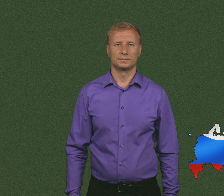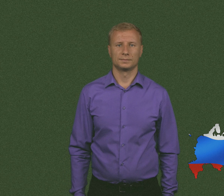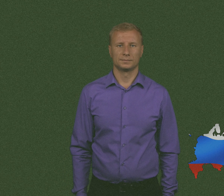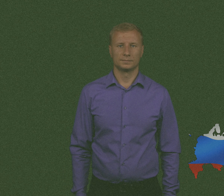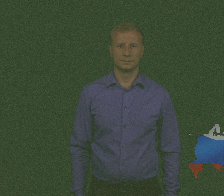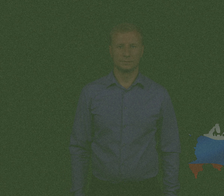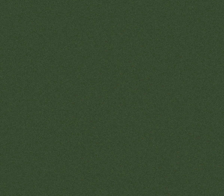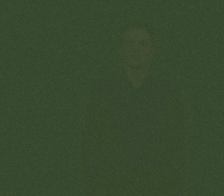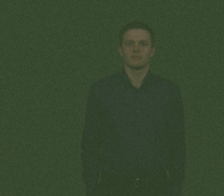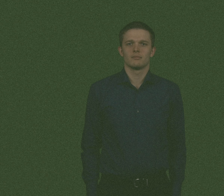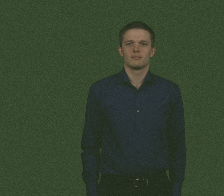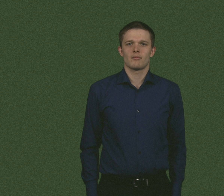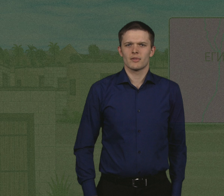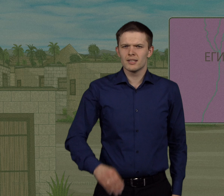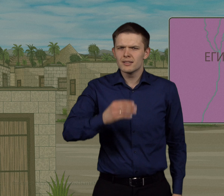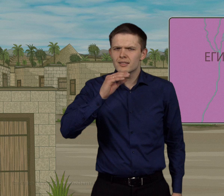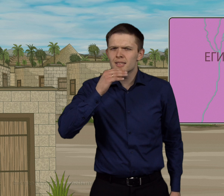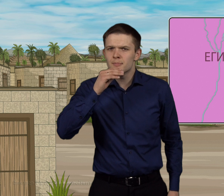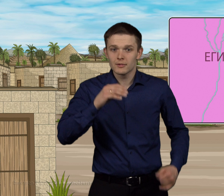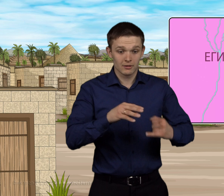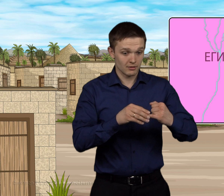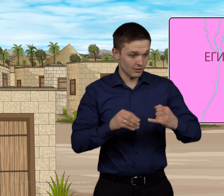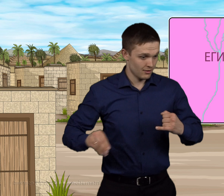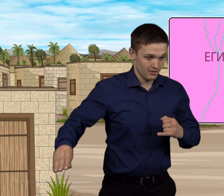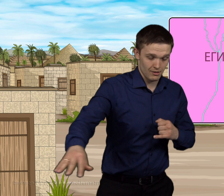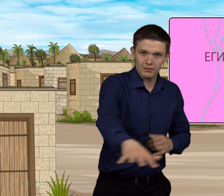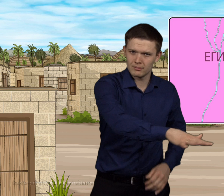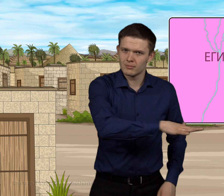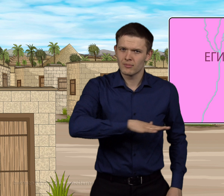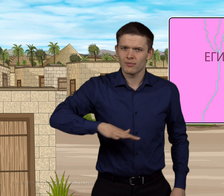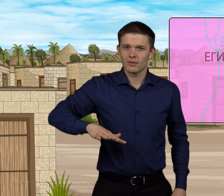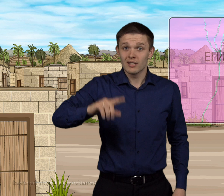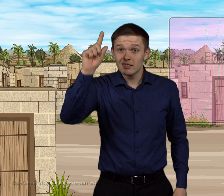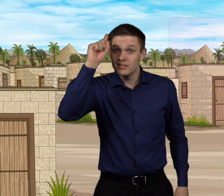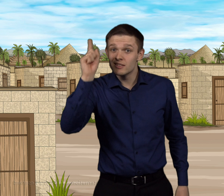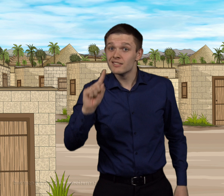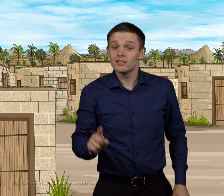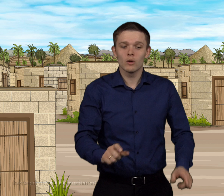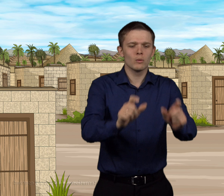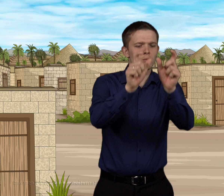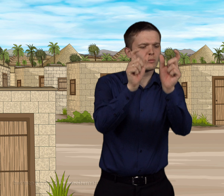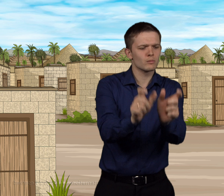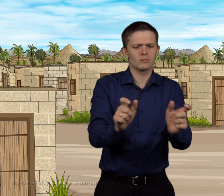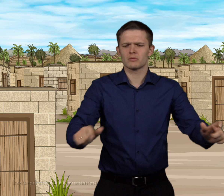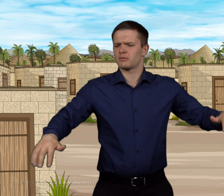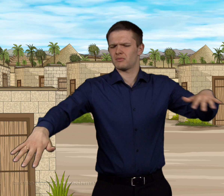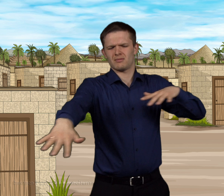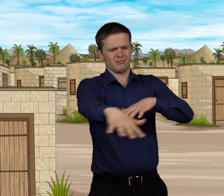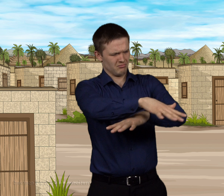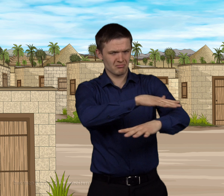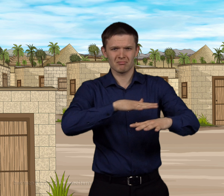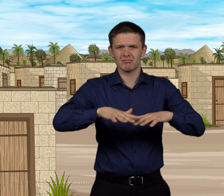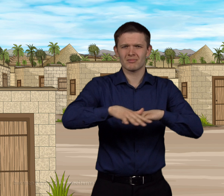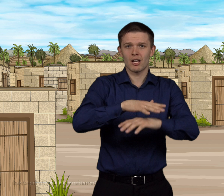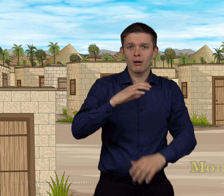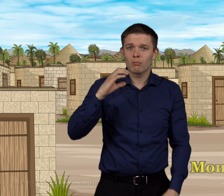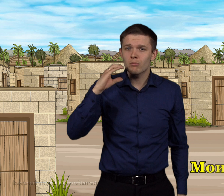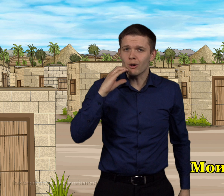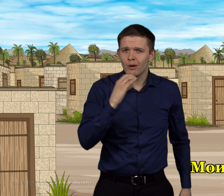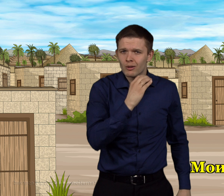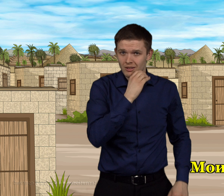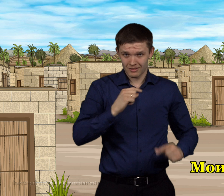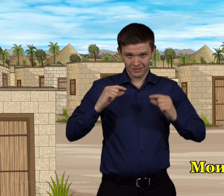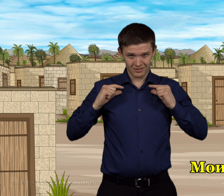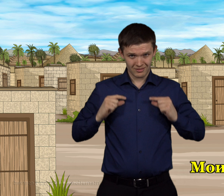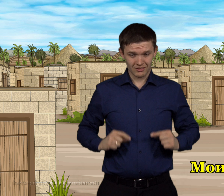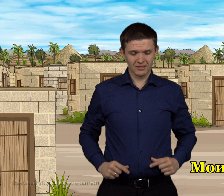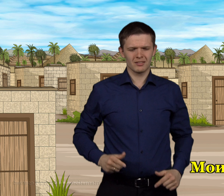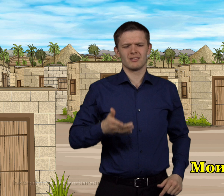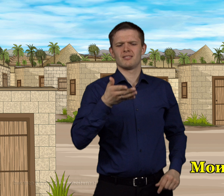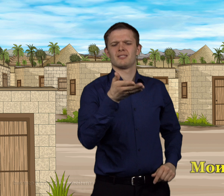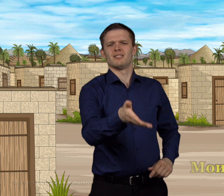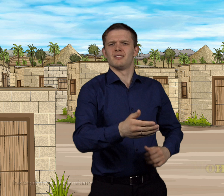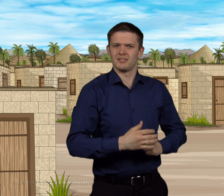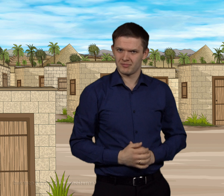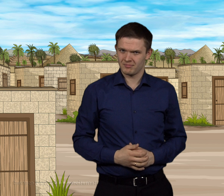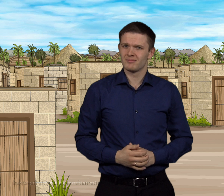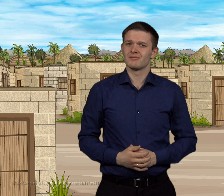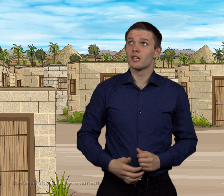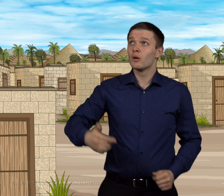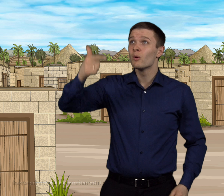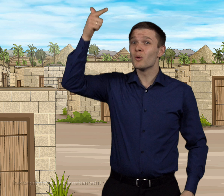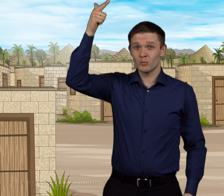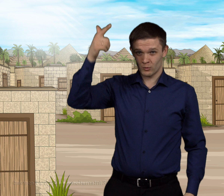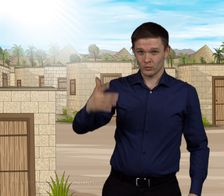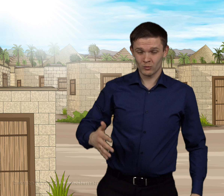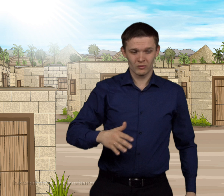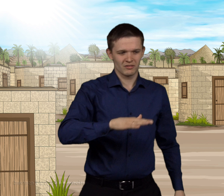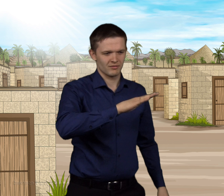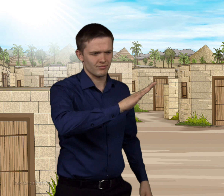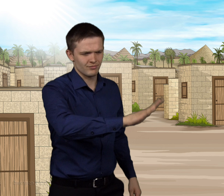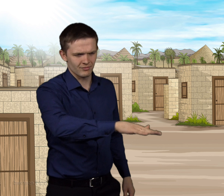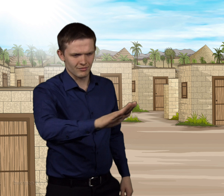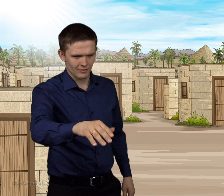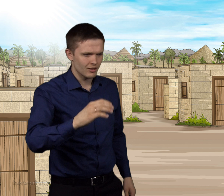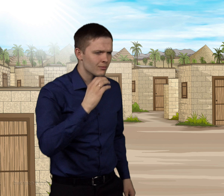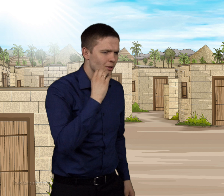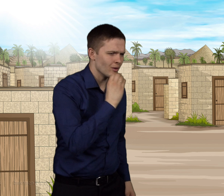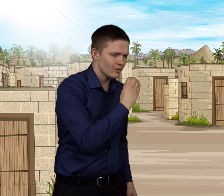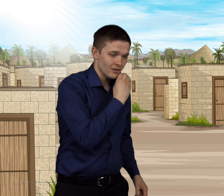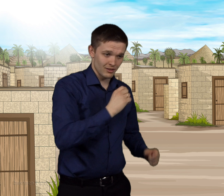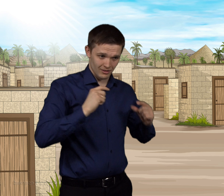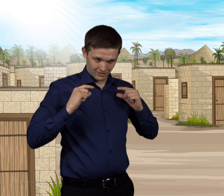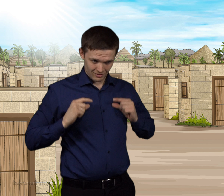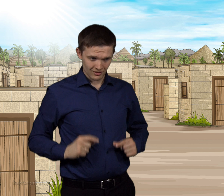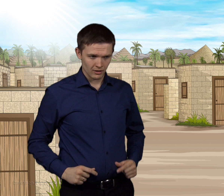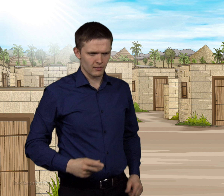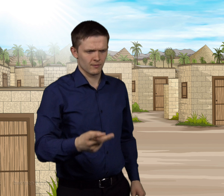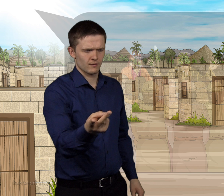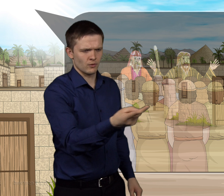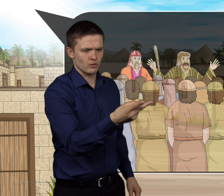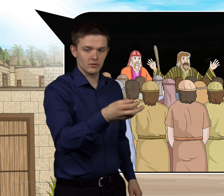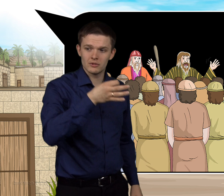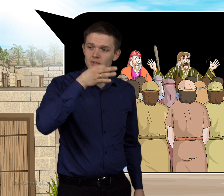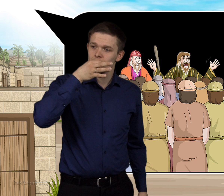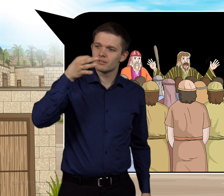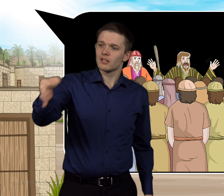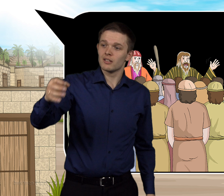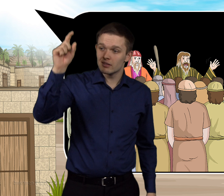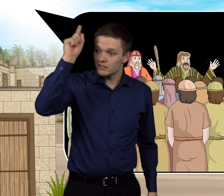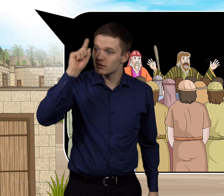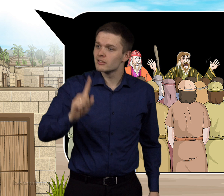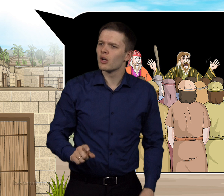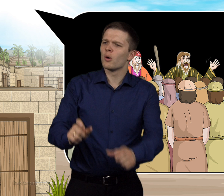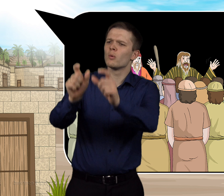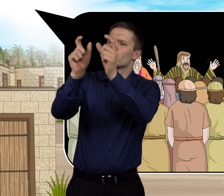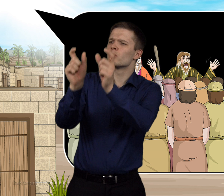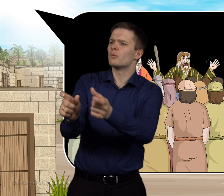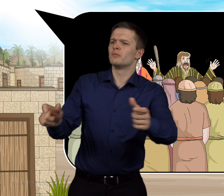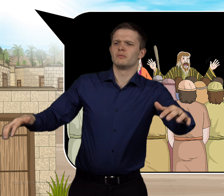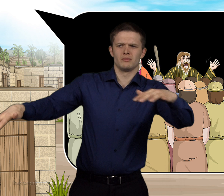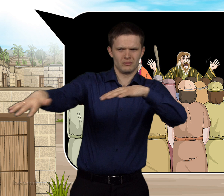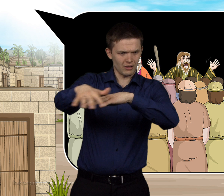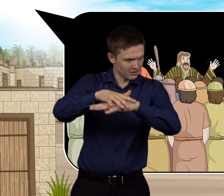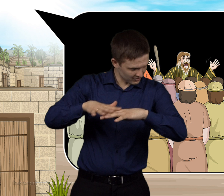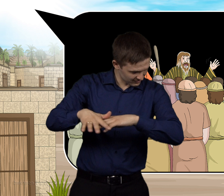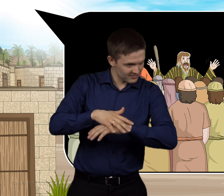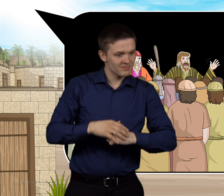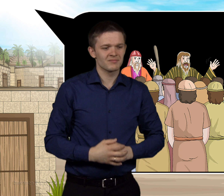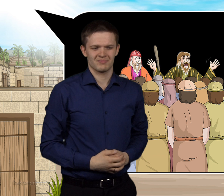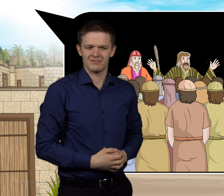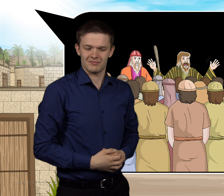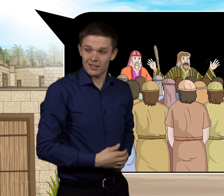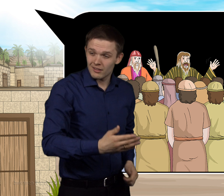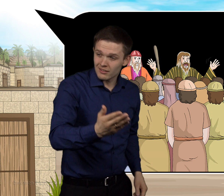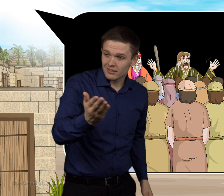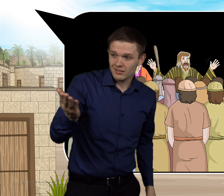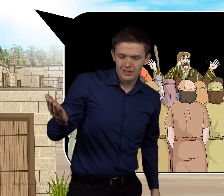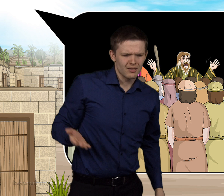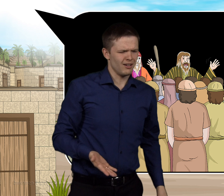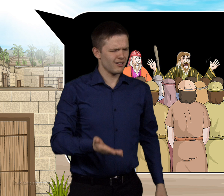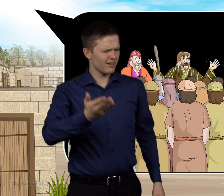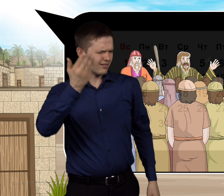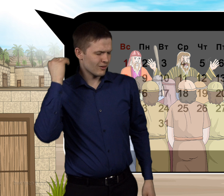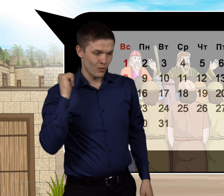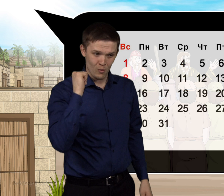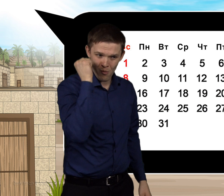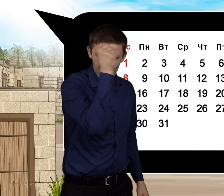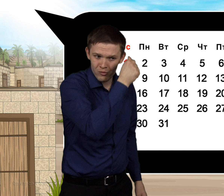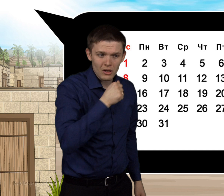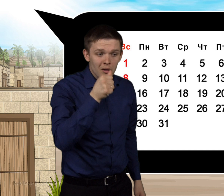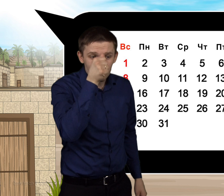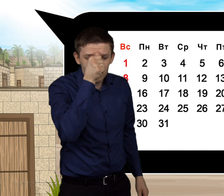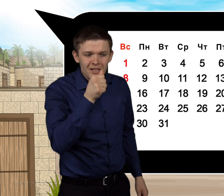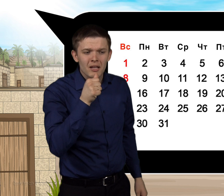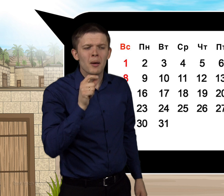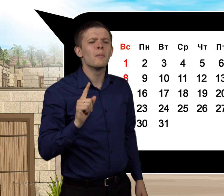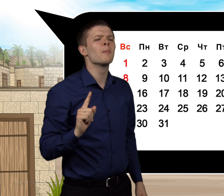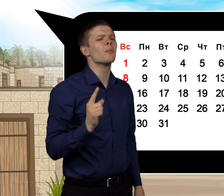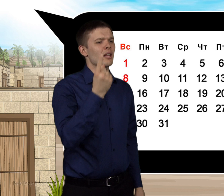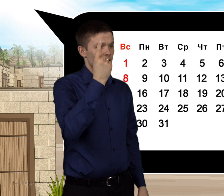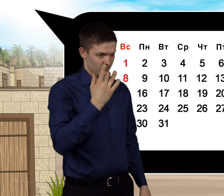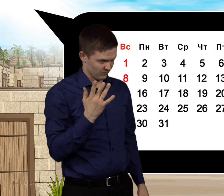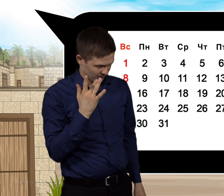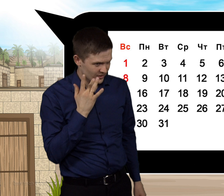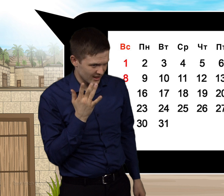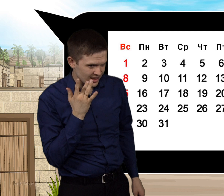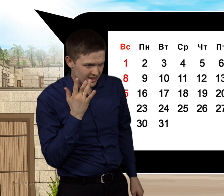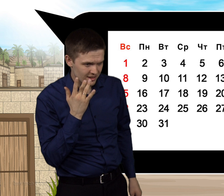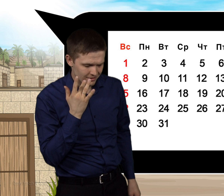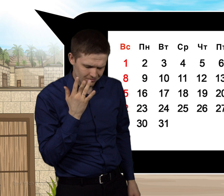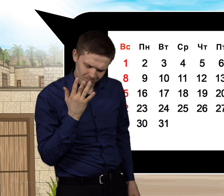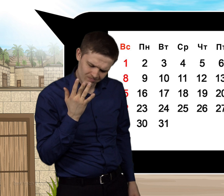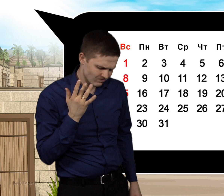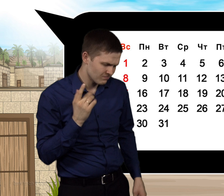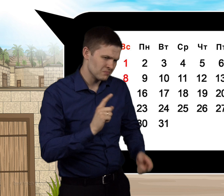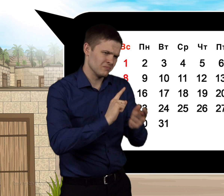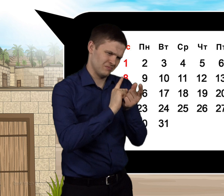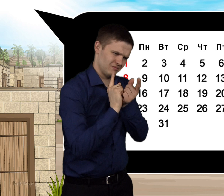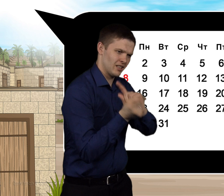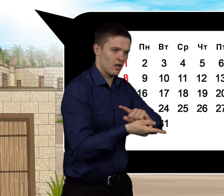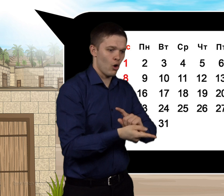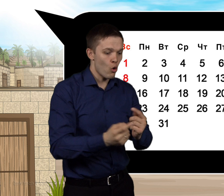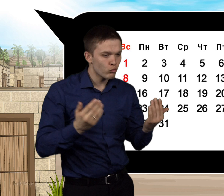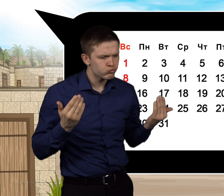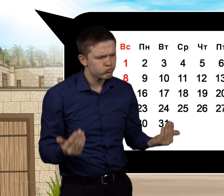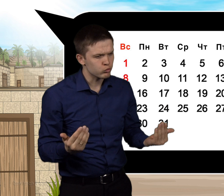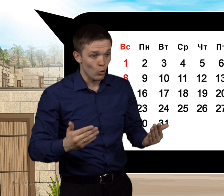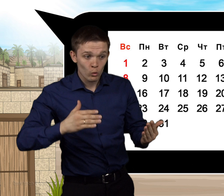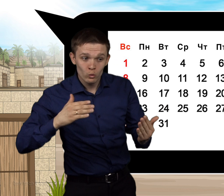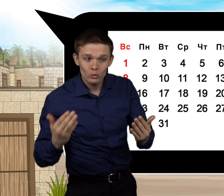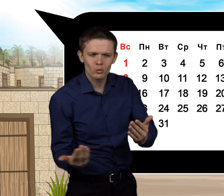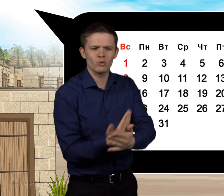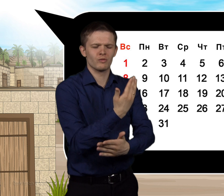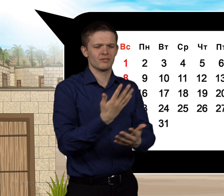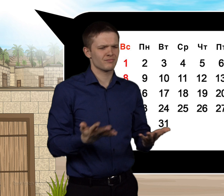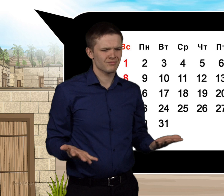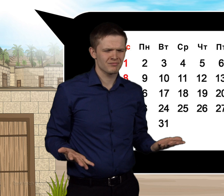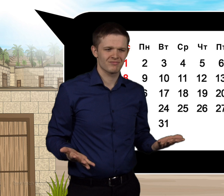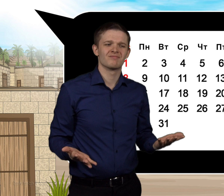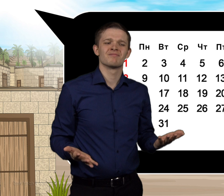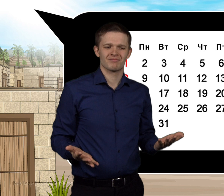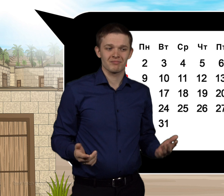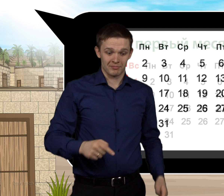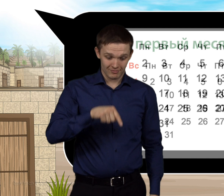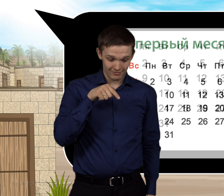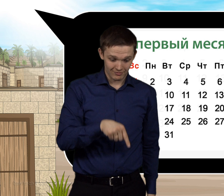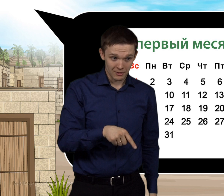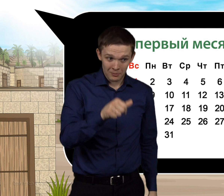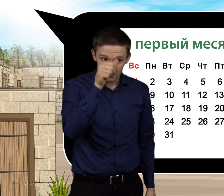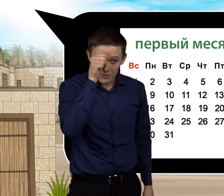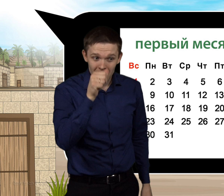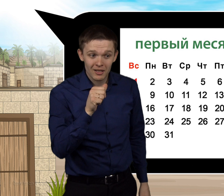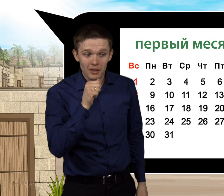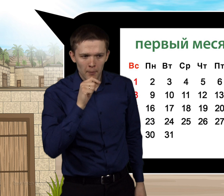Now the LORD said to Moses and Aaron in the land of Egypt, “This month is the beginning of months for you;